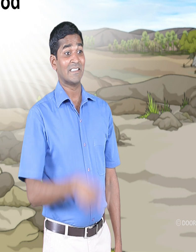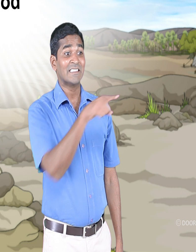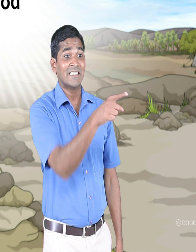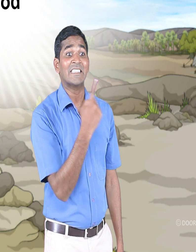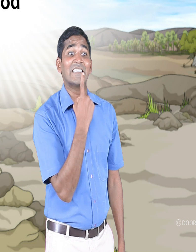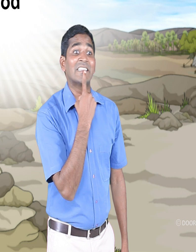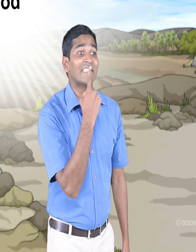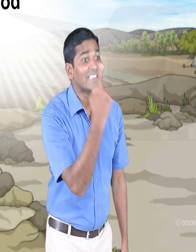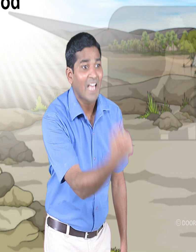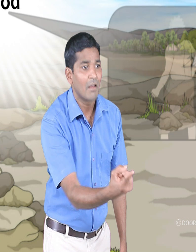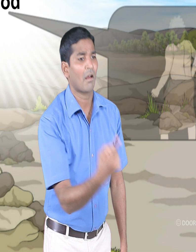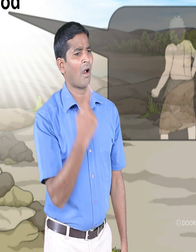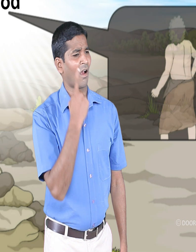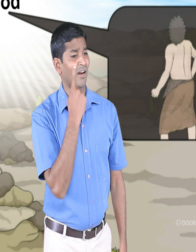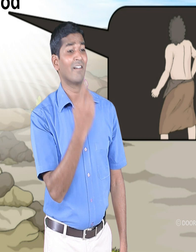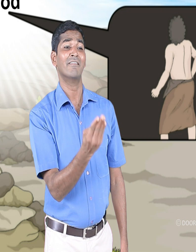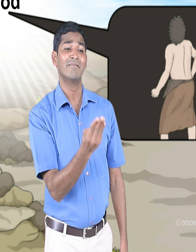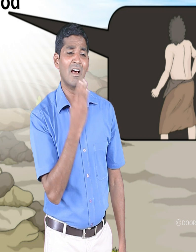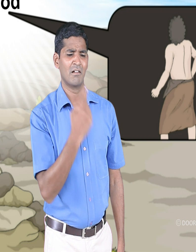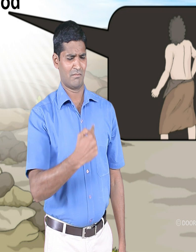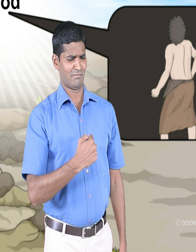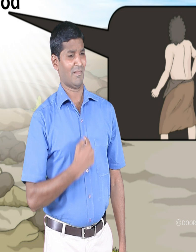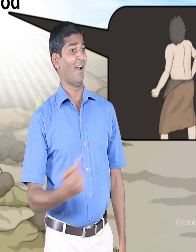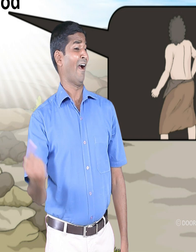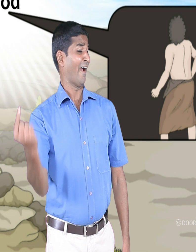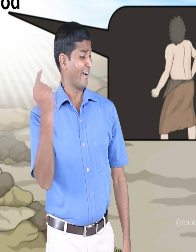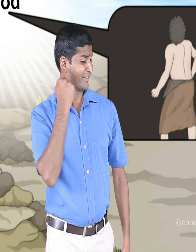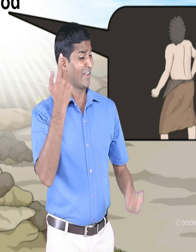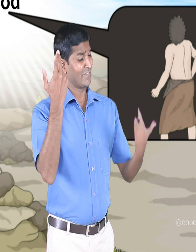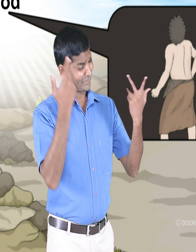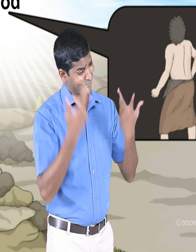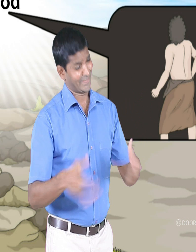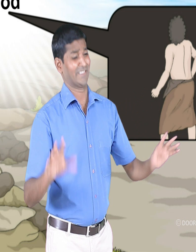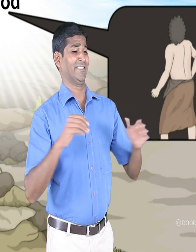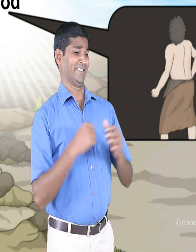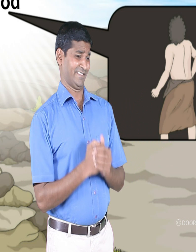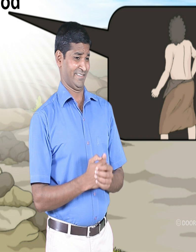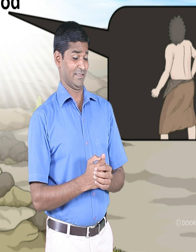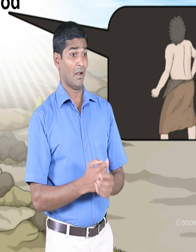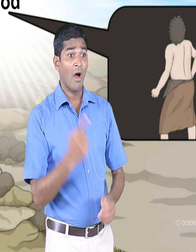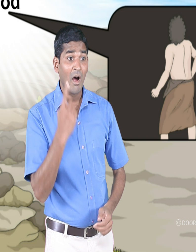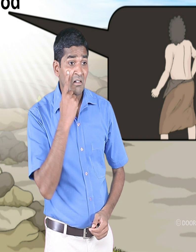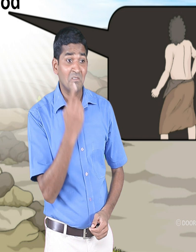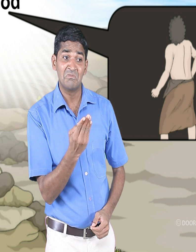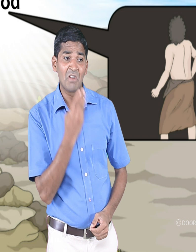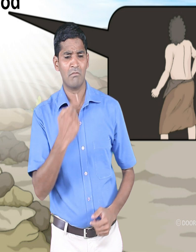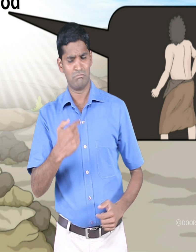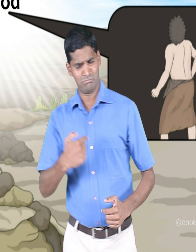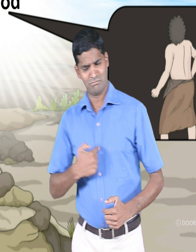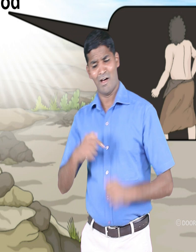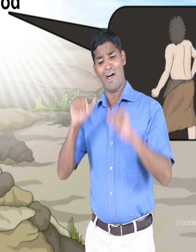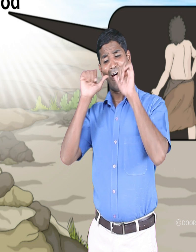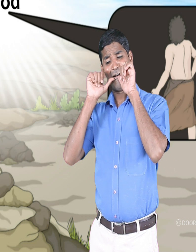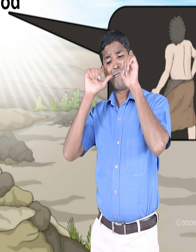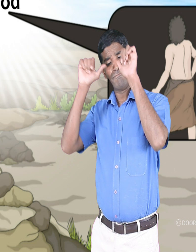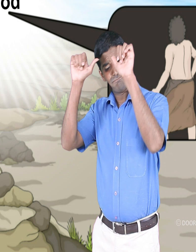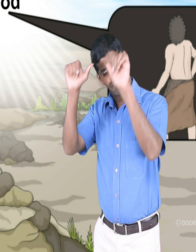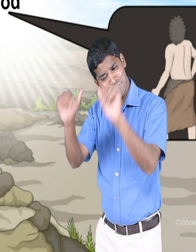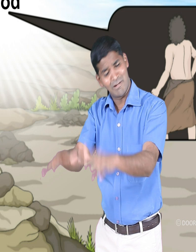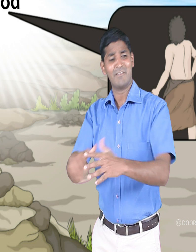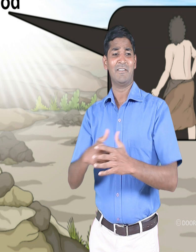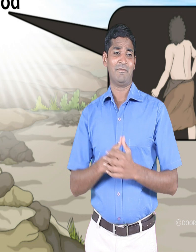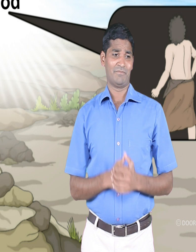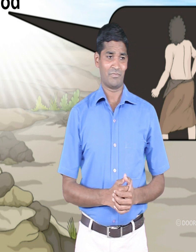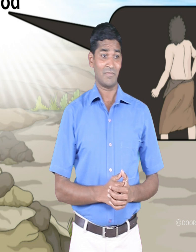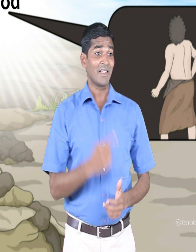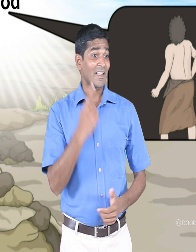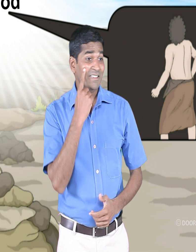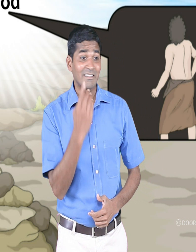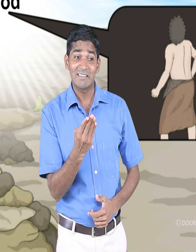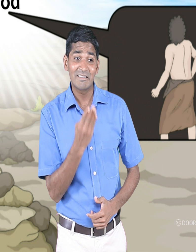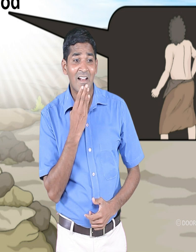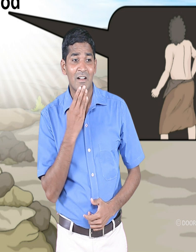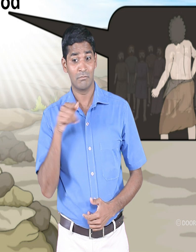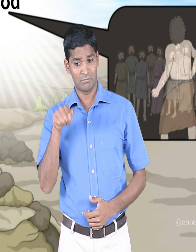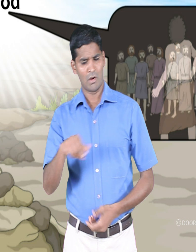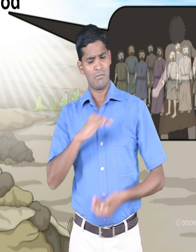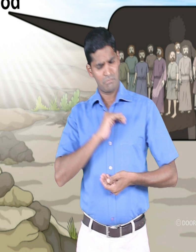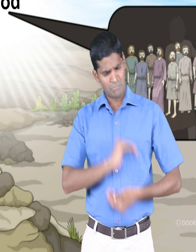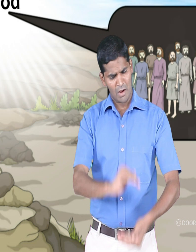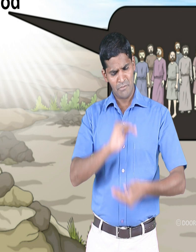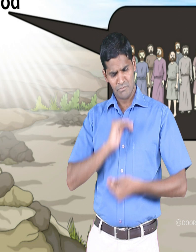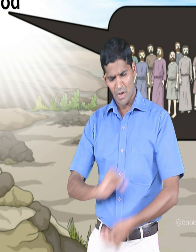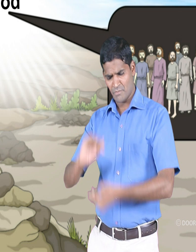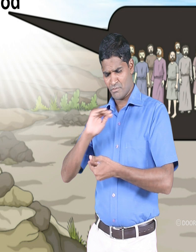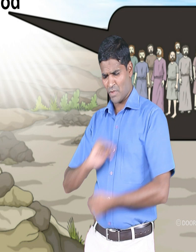As for Ishmael, I have heard you, and I will surely bless him; I will make him fruitful and multiply him greatly.